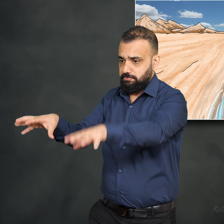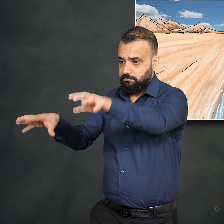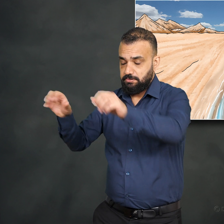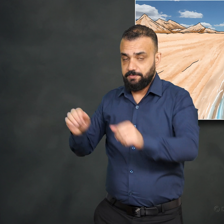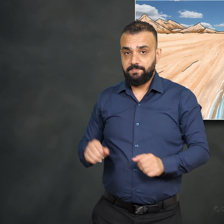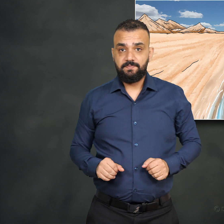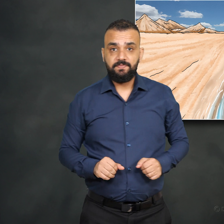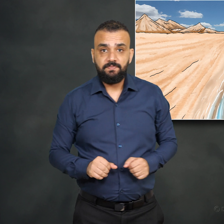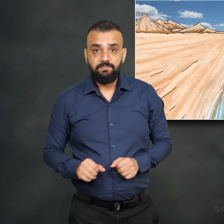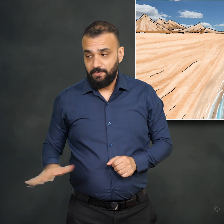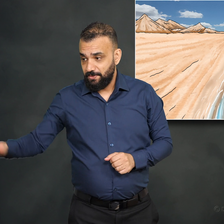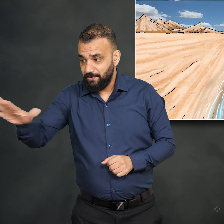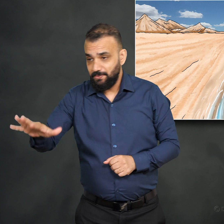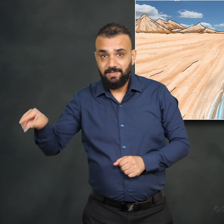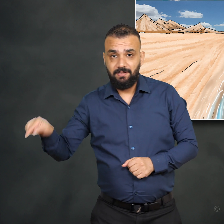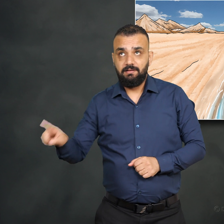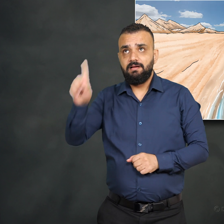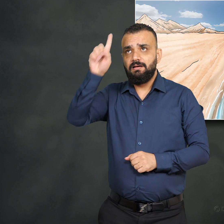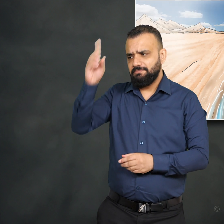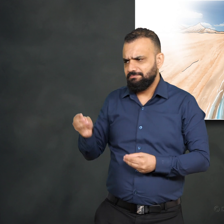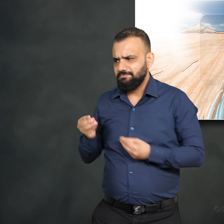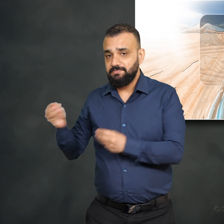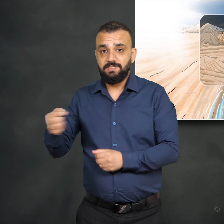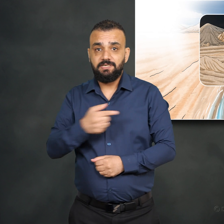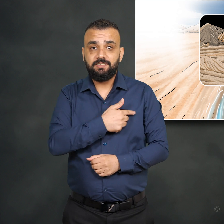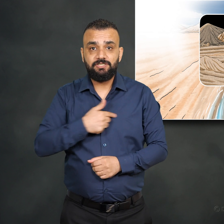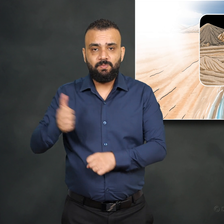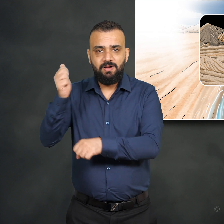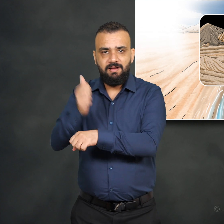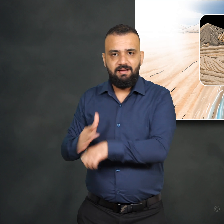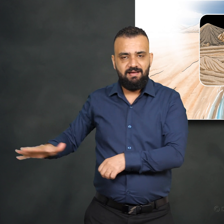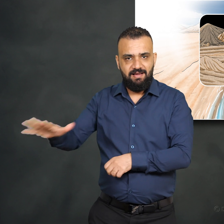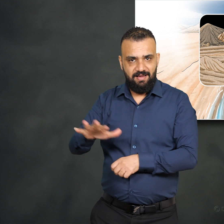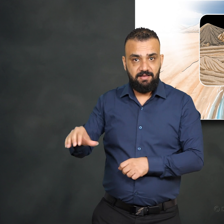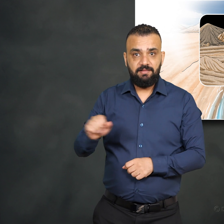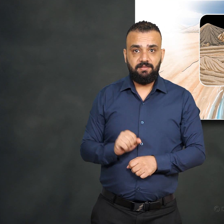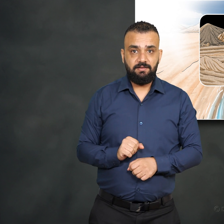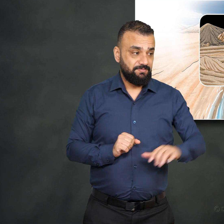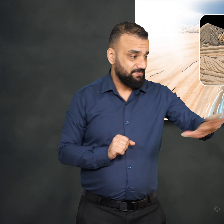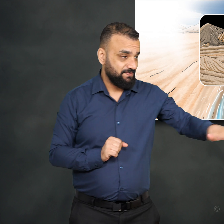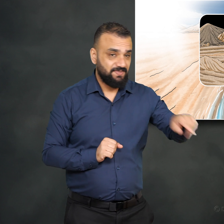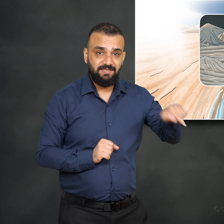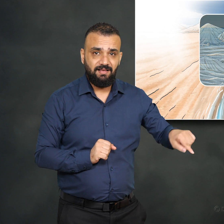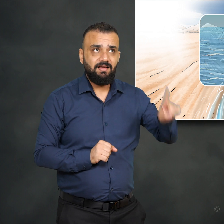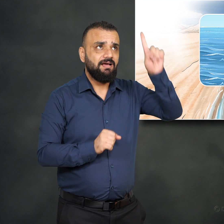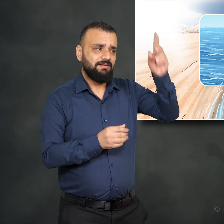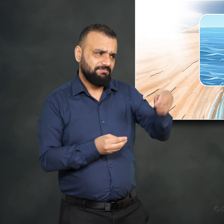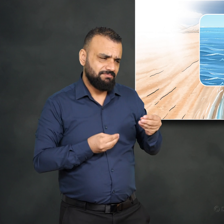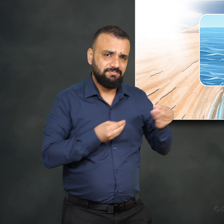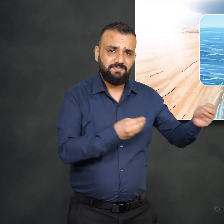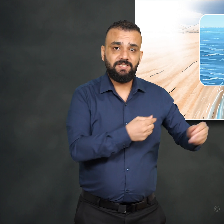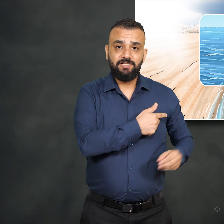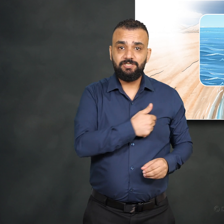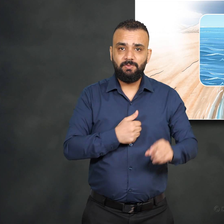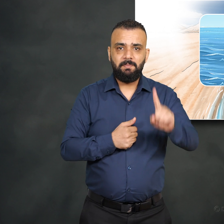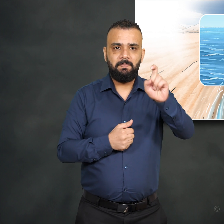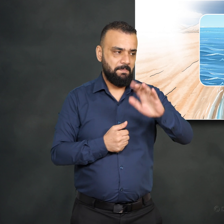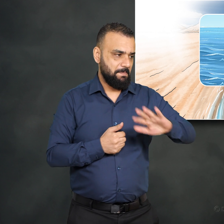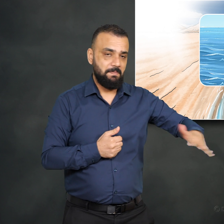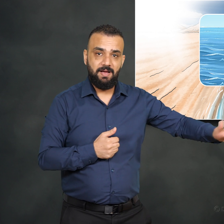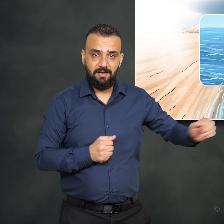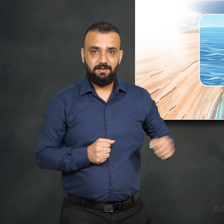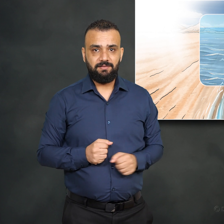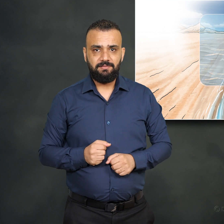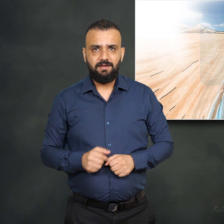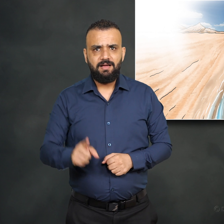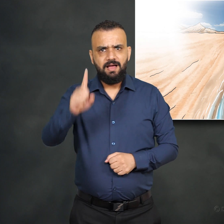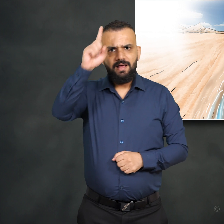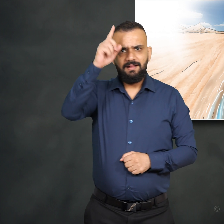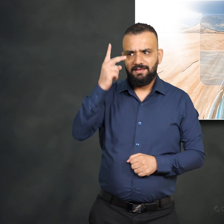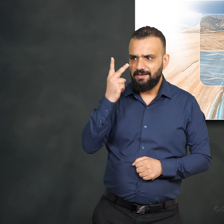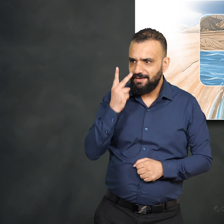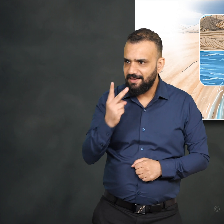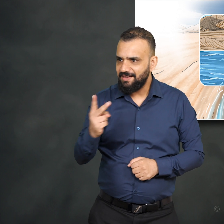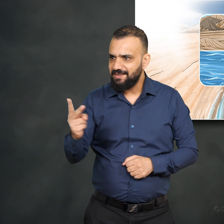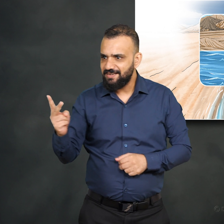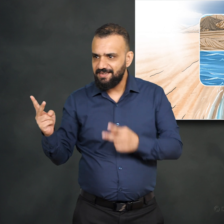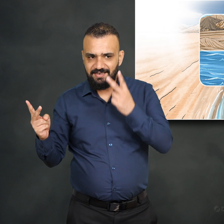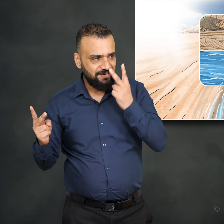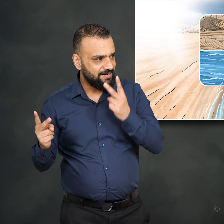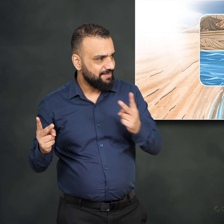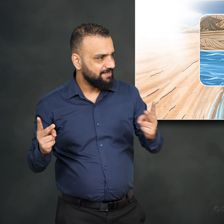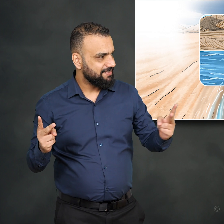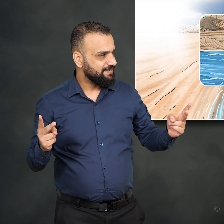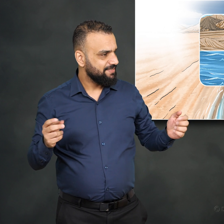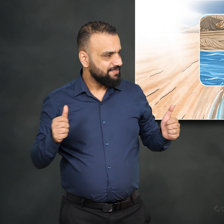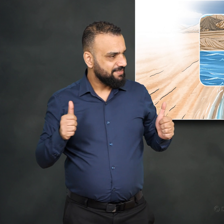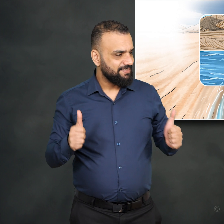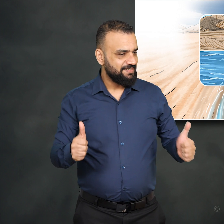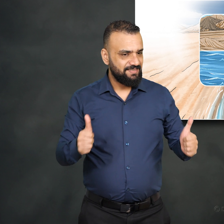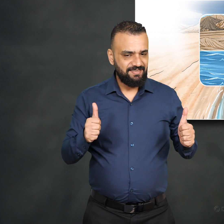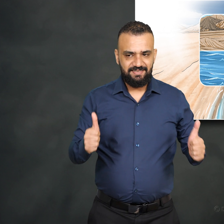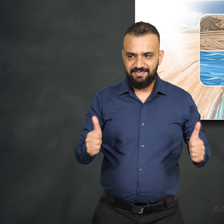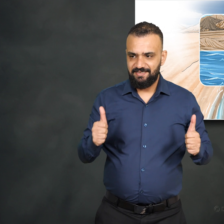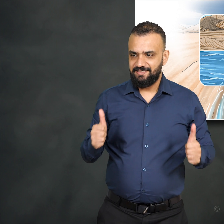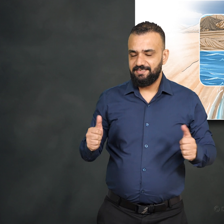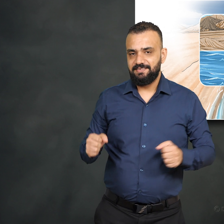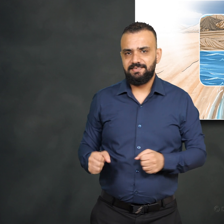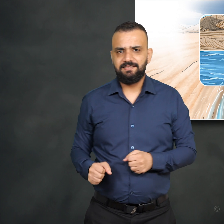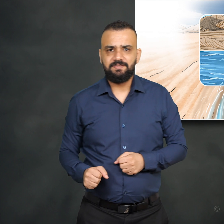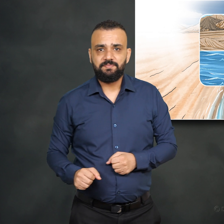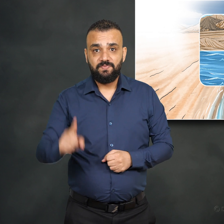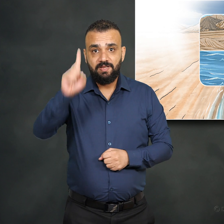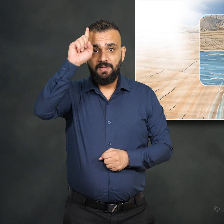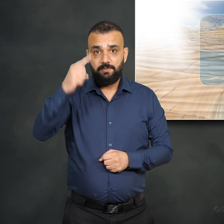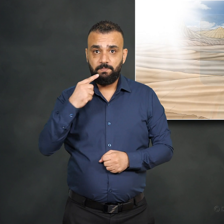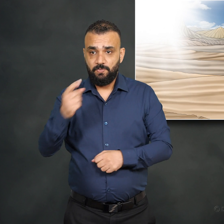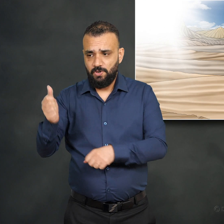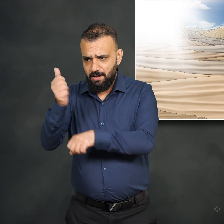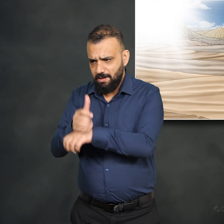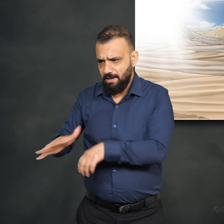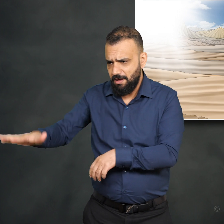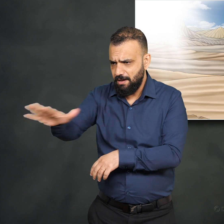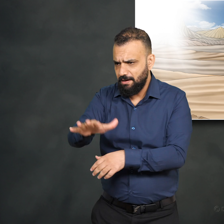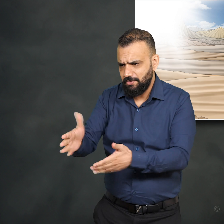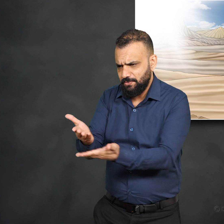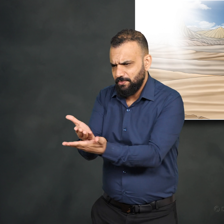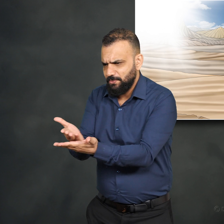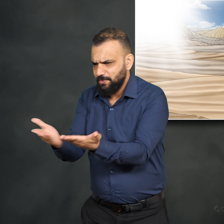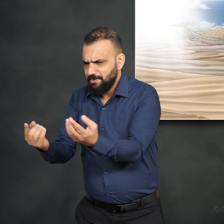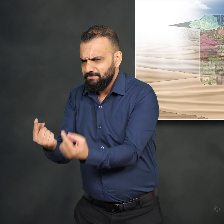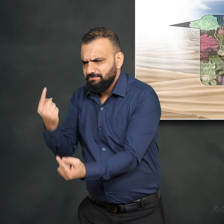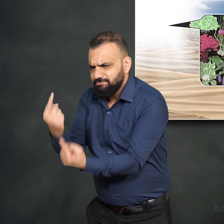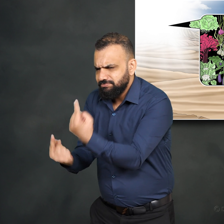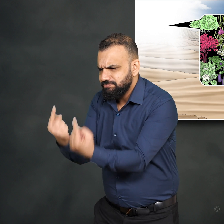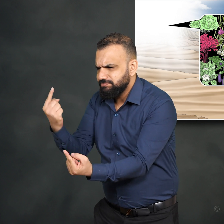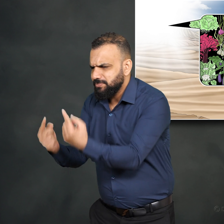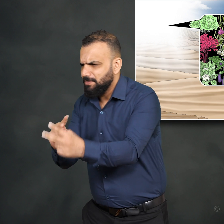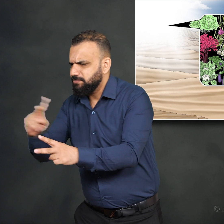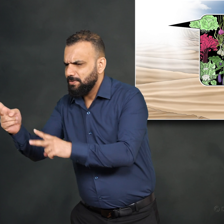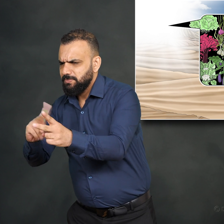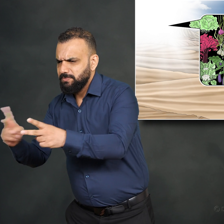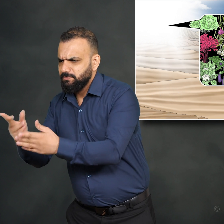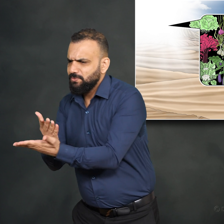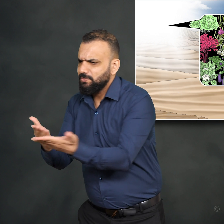God called the dry land “earth,” and the gathering of waters He called “seas.” And God saw that it was good.